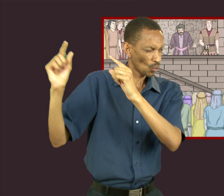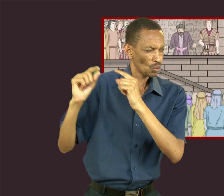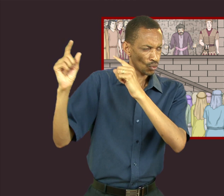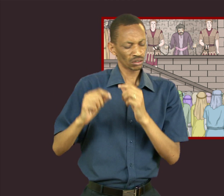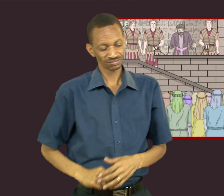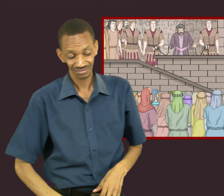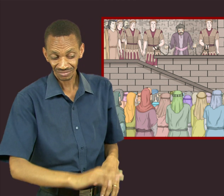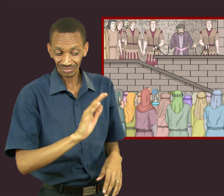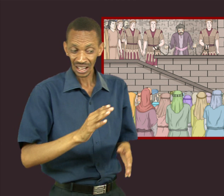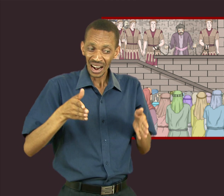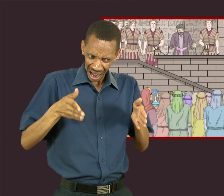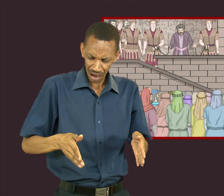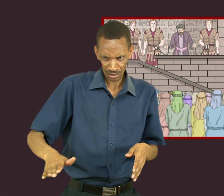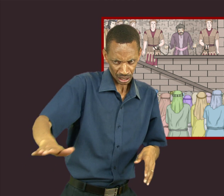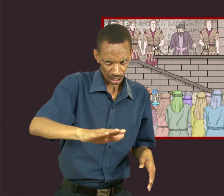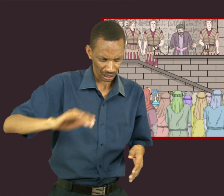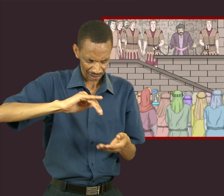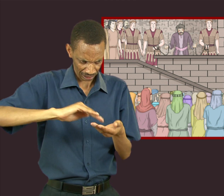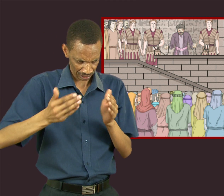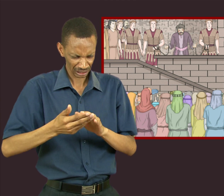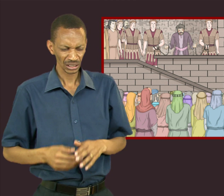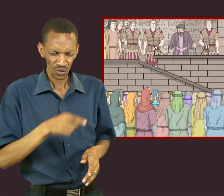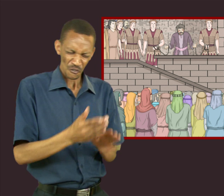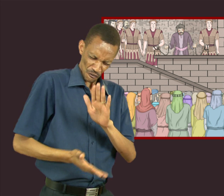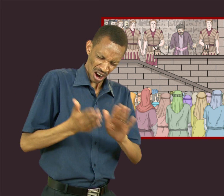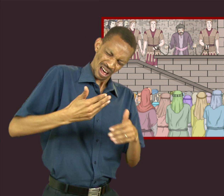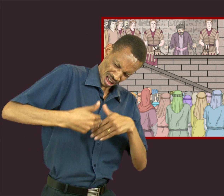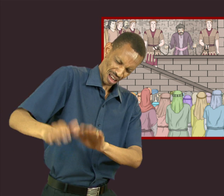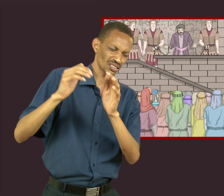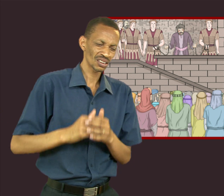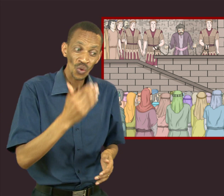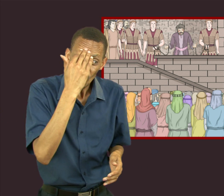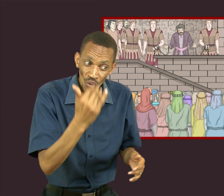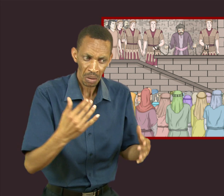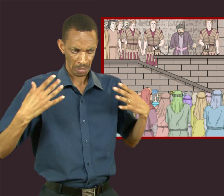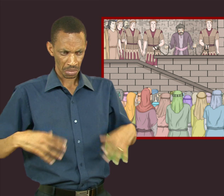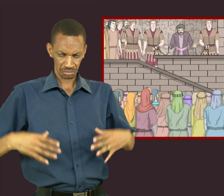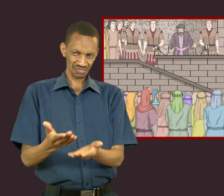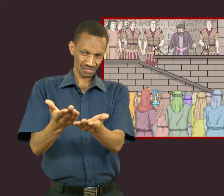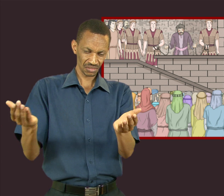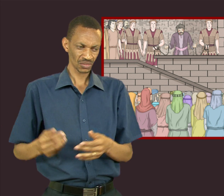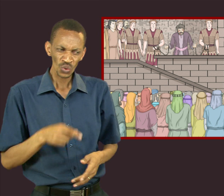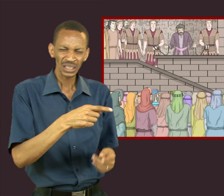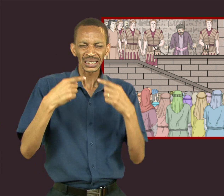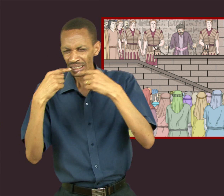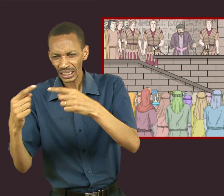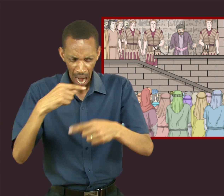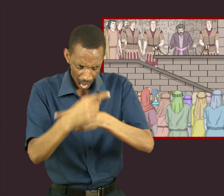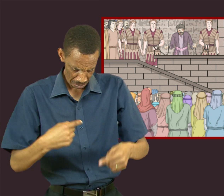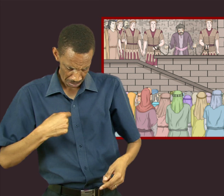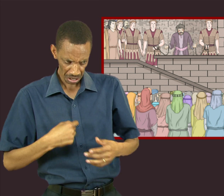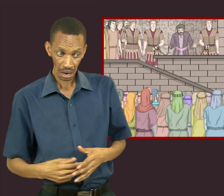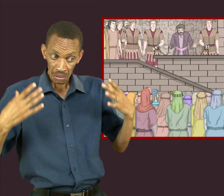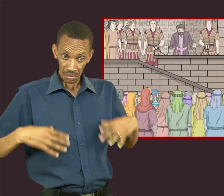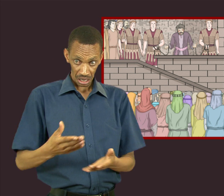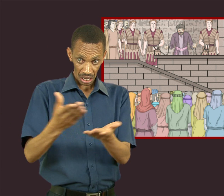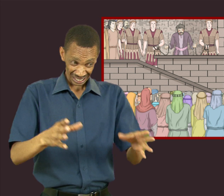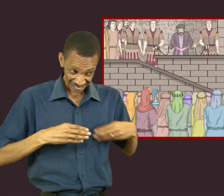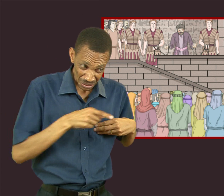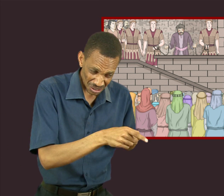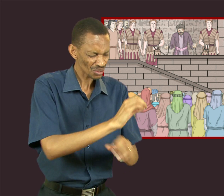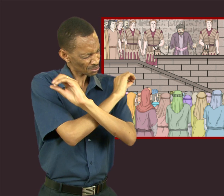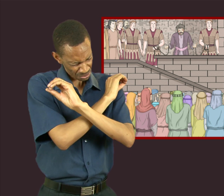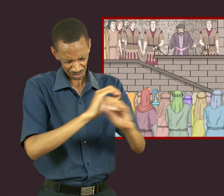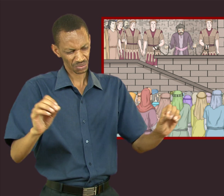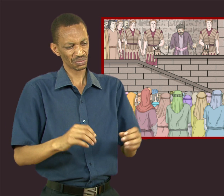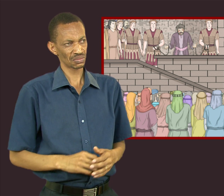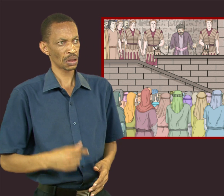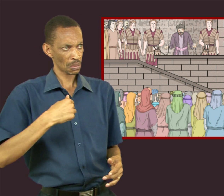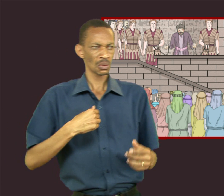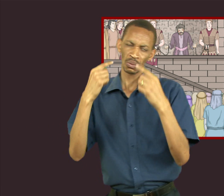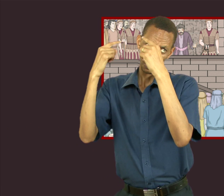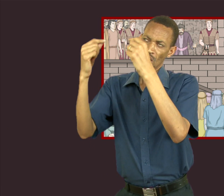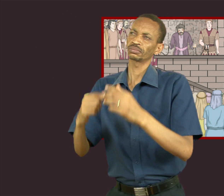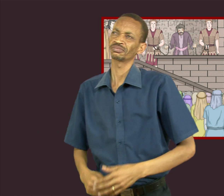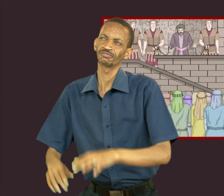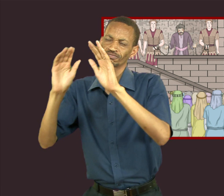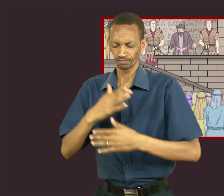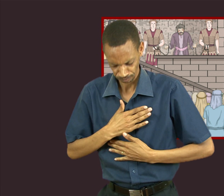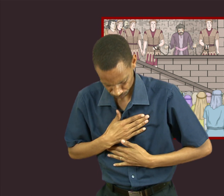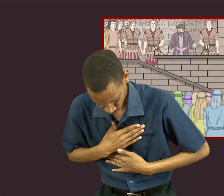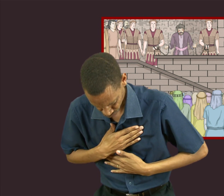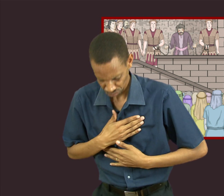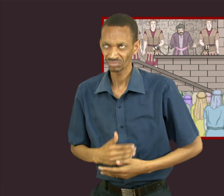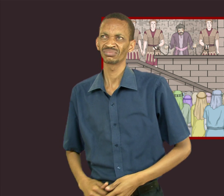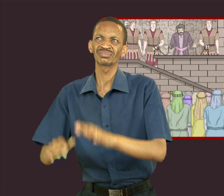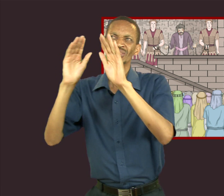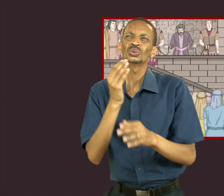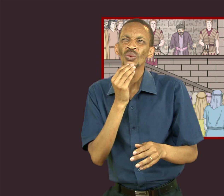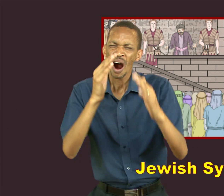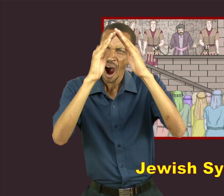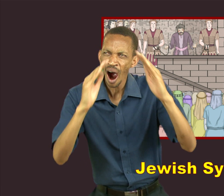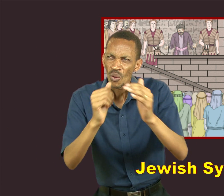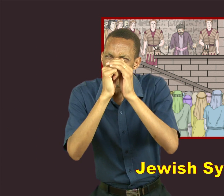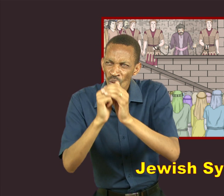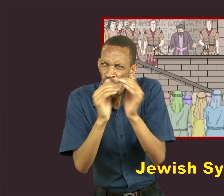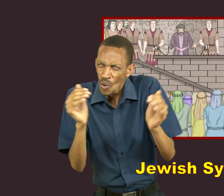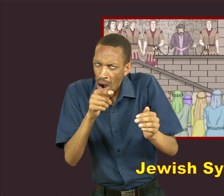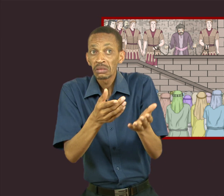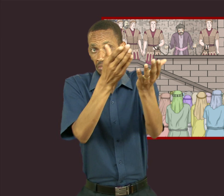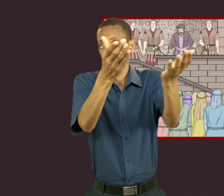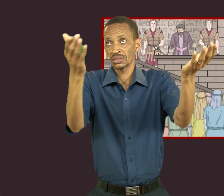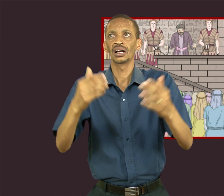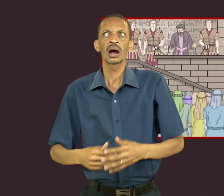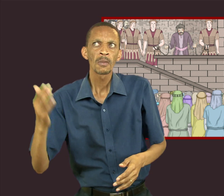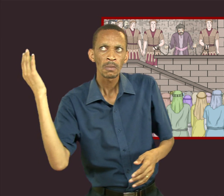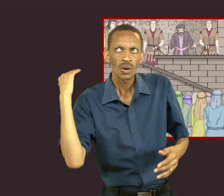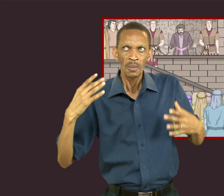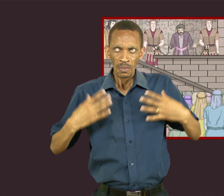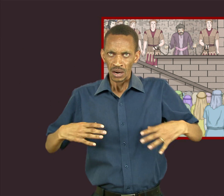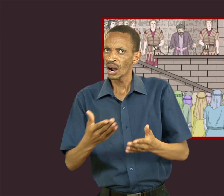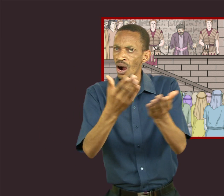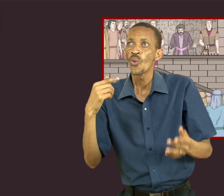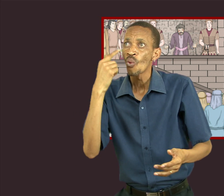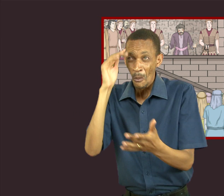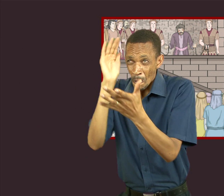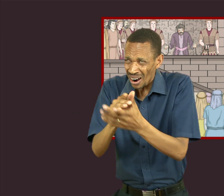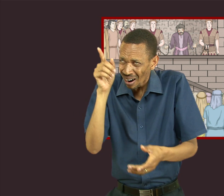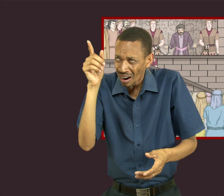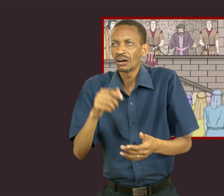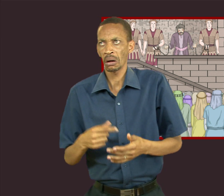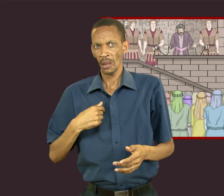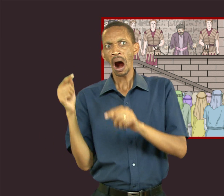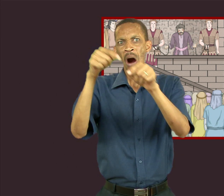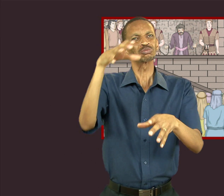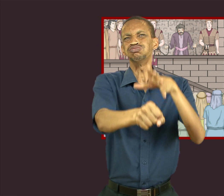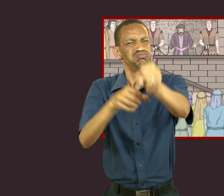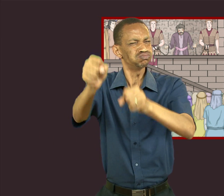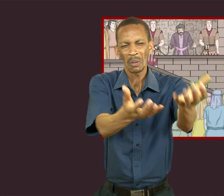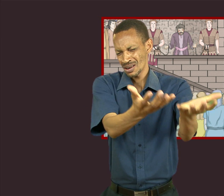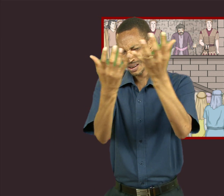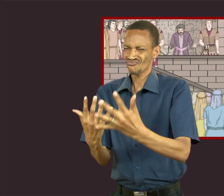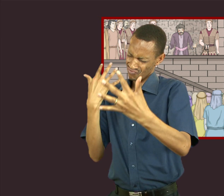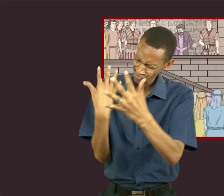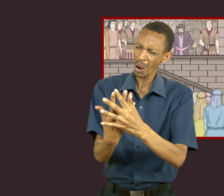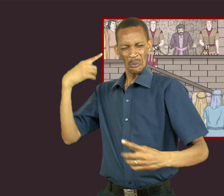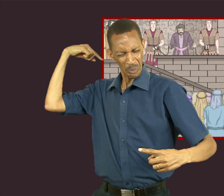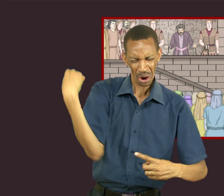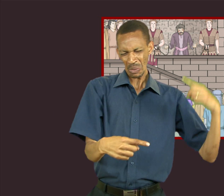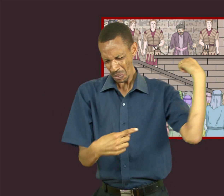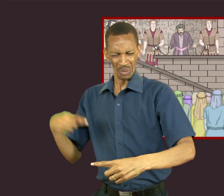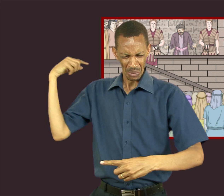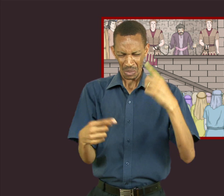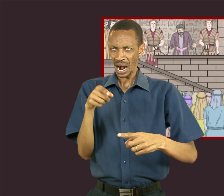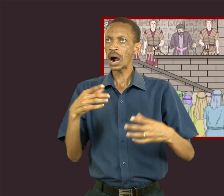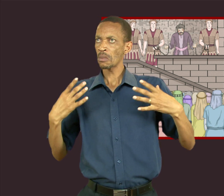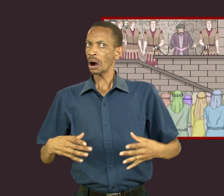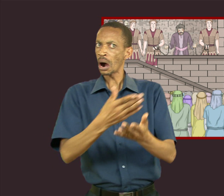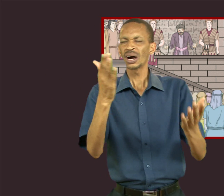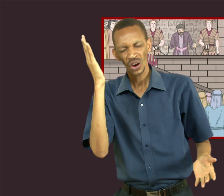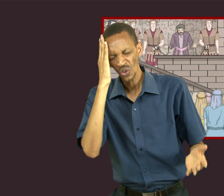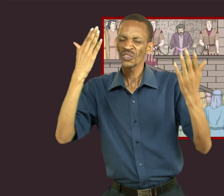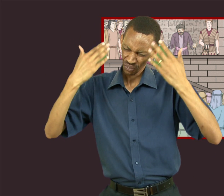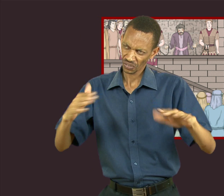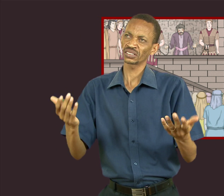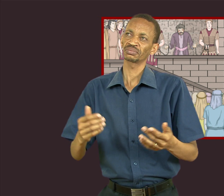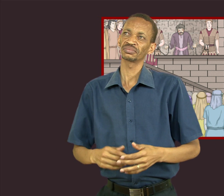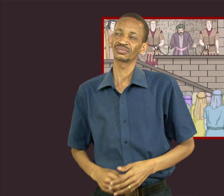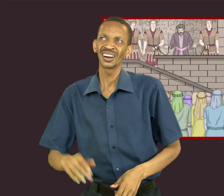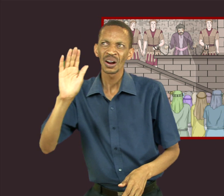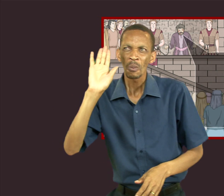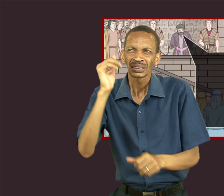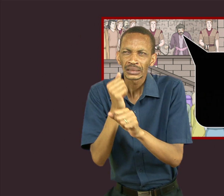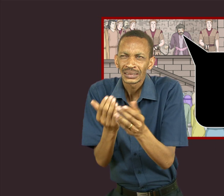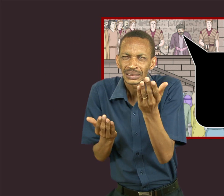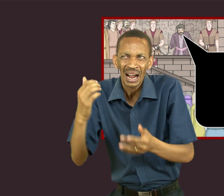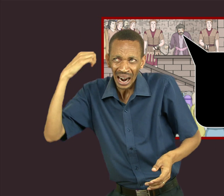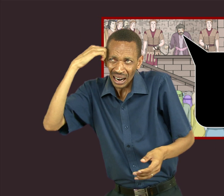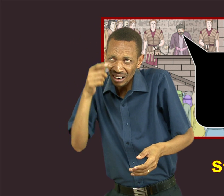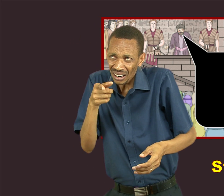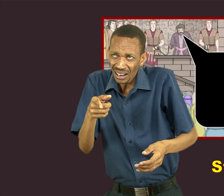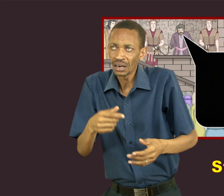Leave Jerusalem quickly, because the people here will not accept your testimony about Me.’ ‘Lord,’ I answered, ‘they know very well that in one synagogue after another I imprisoned and beat those who believed in You.